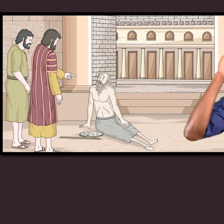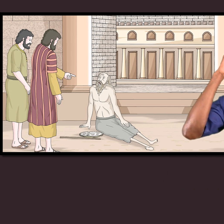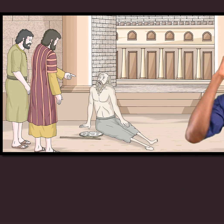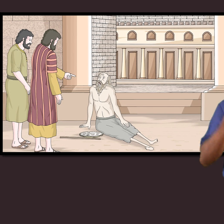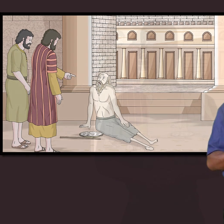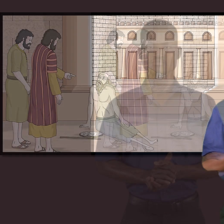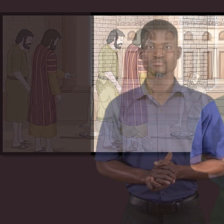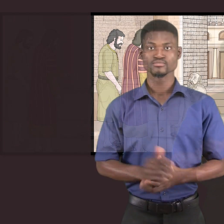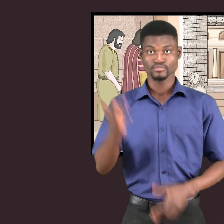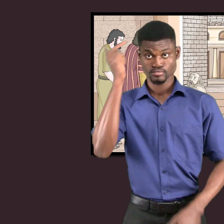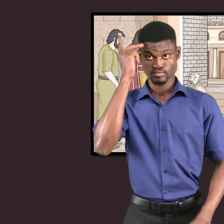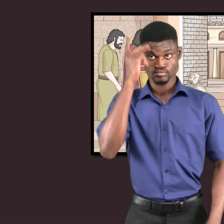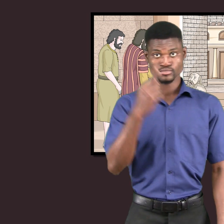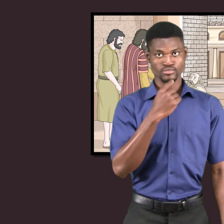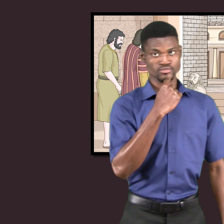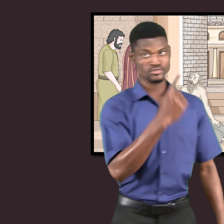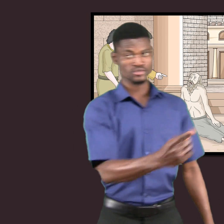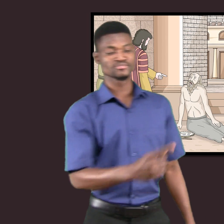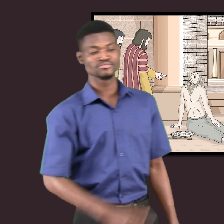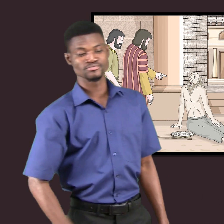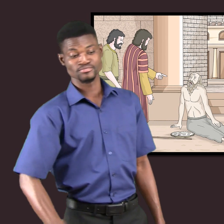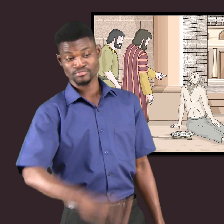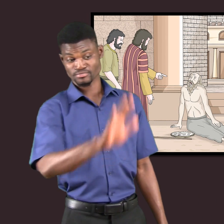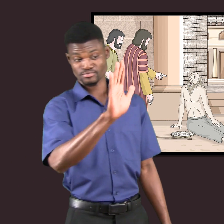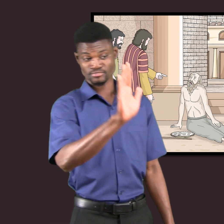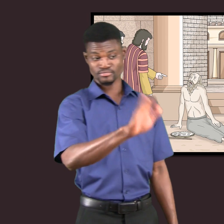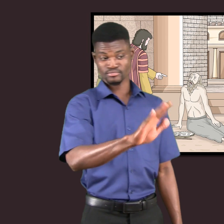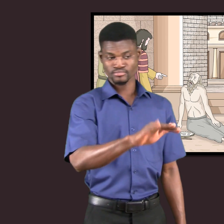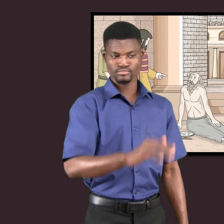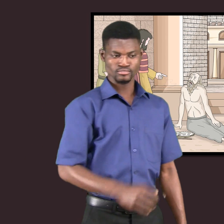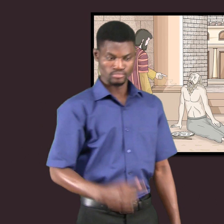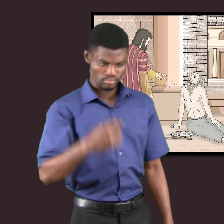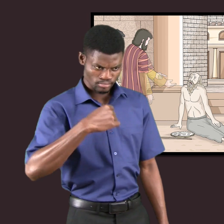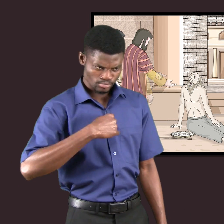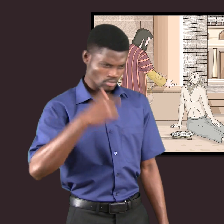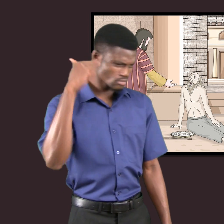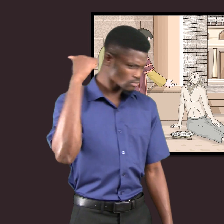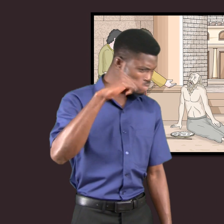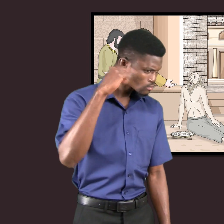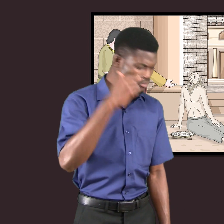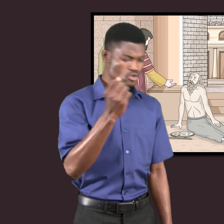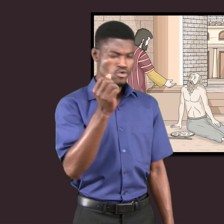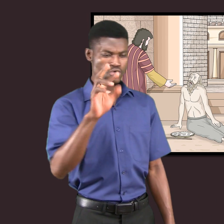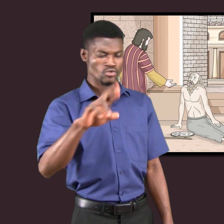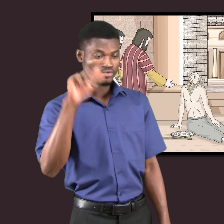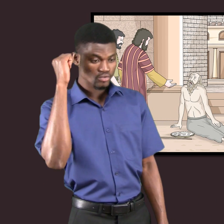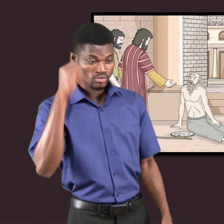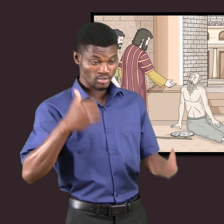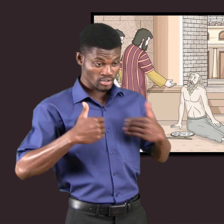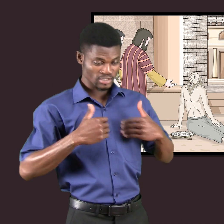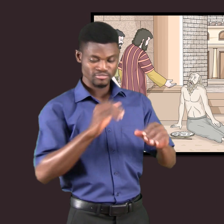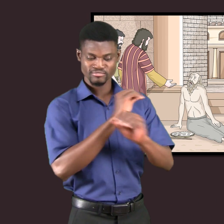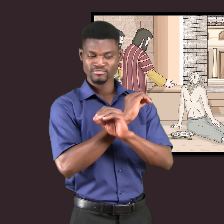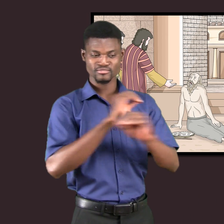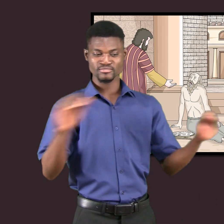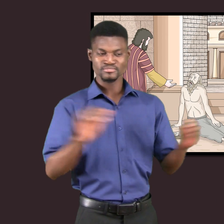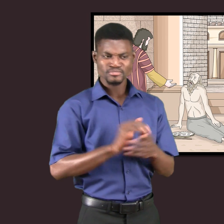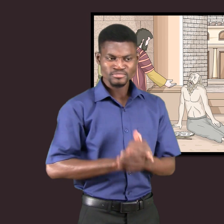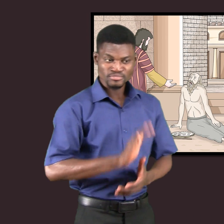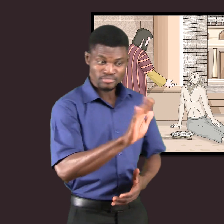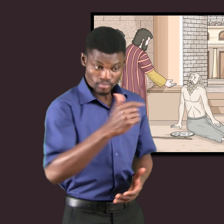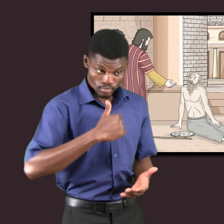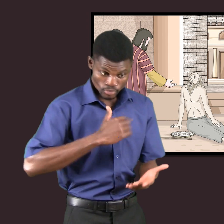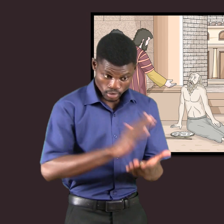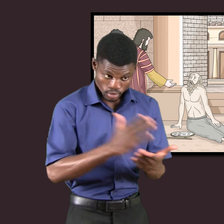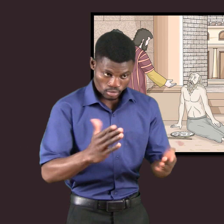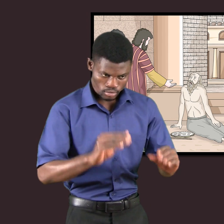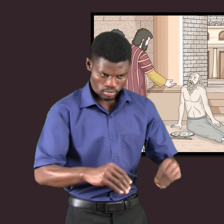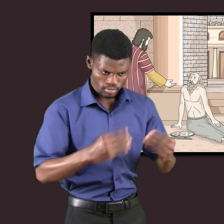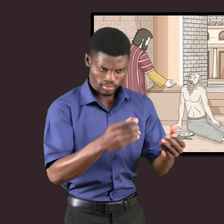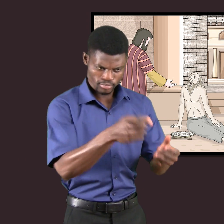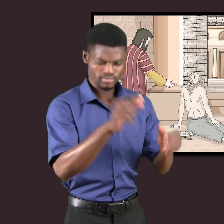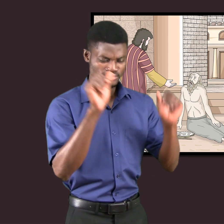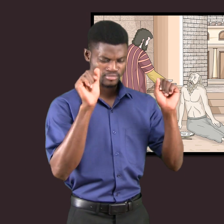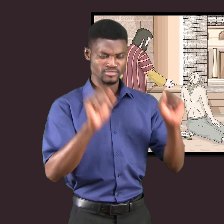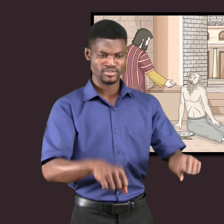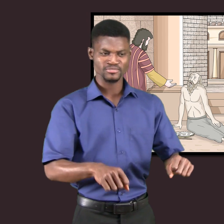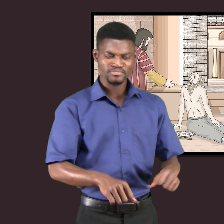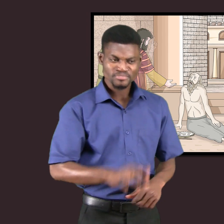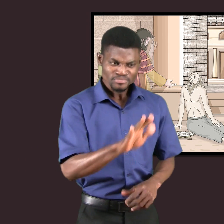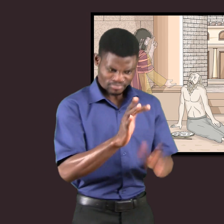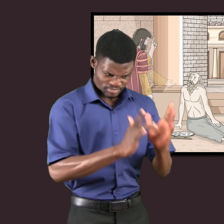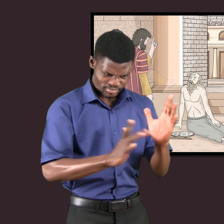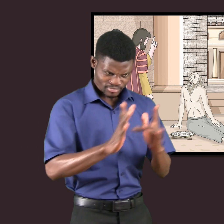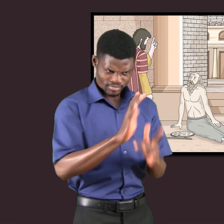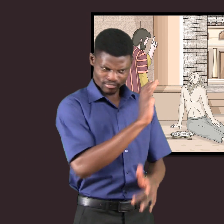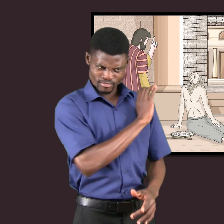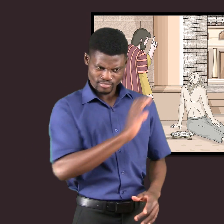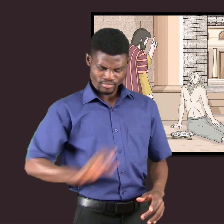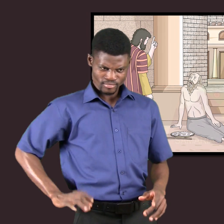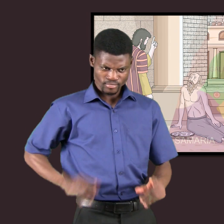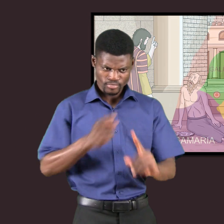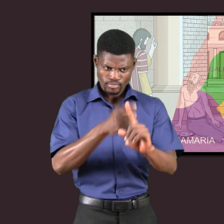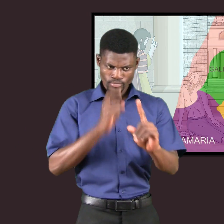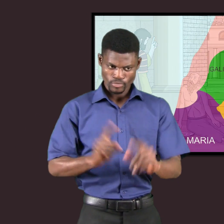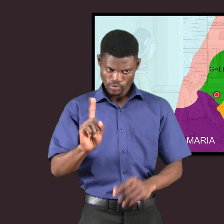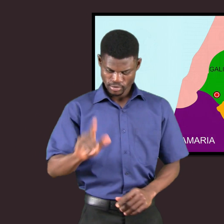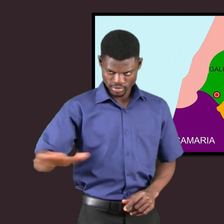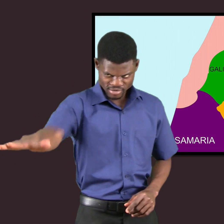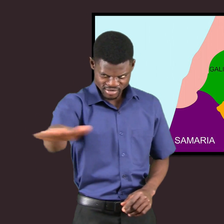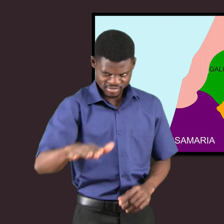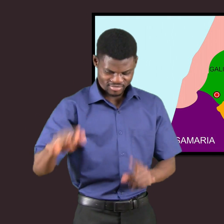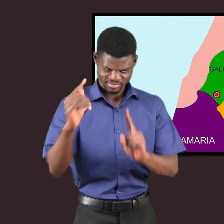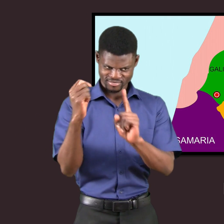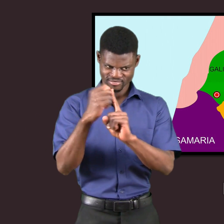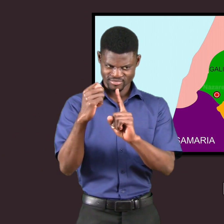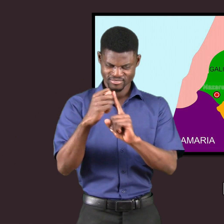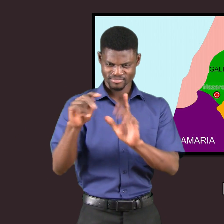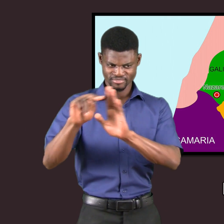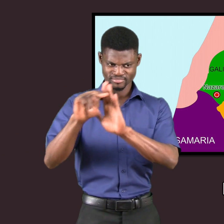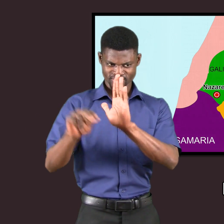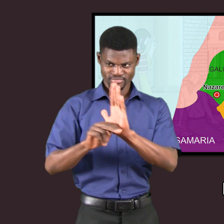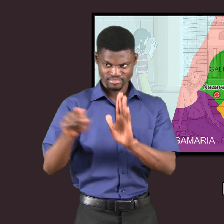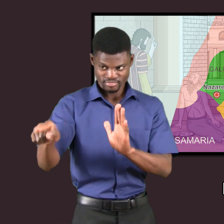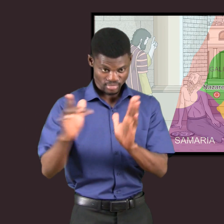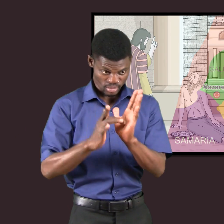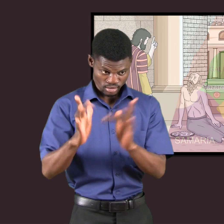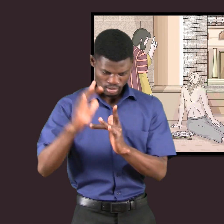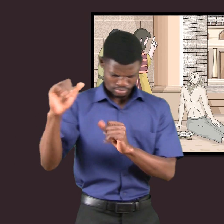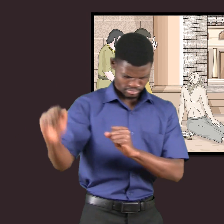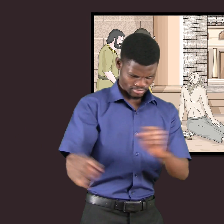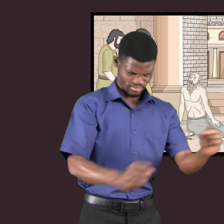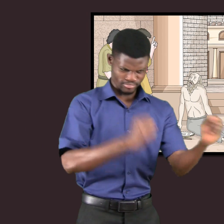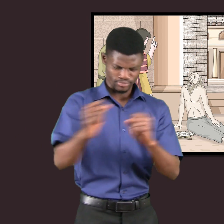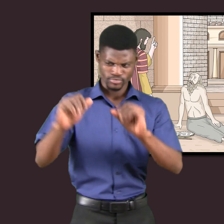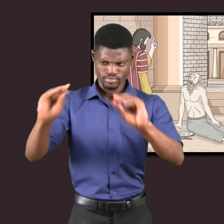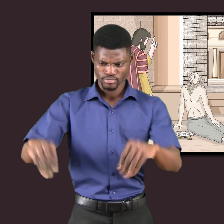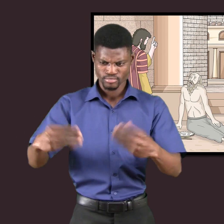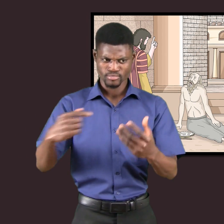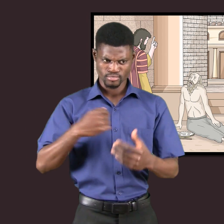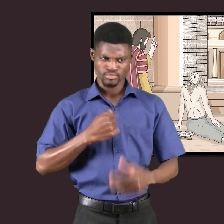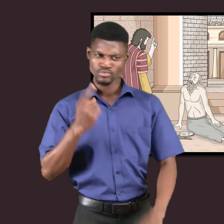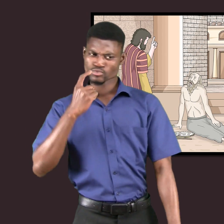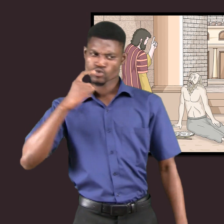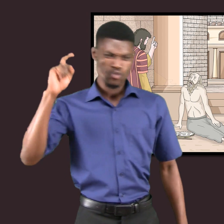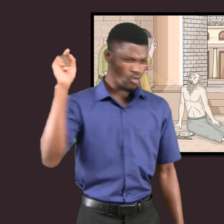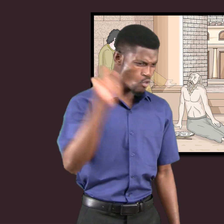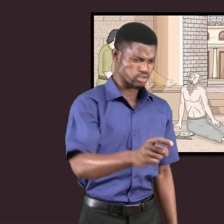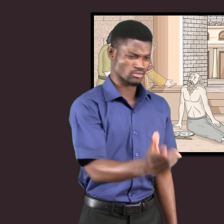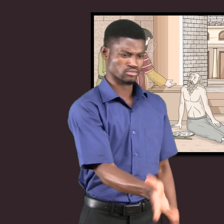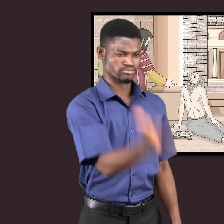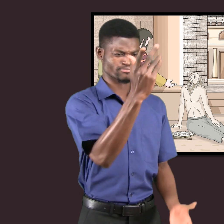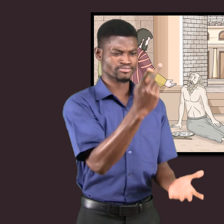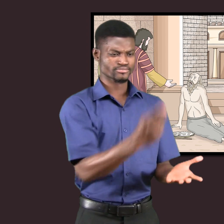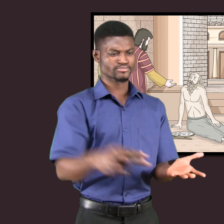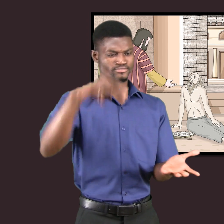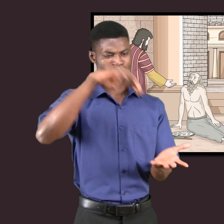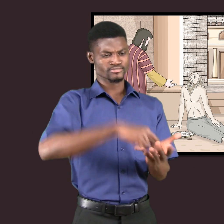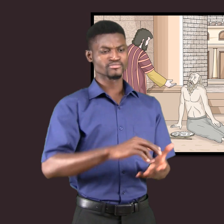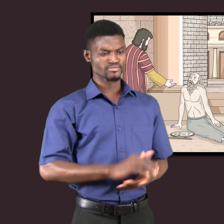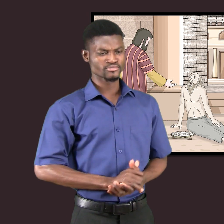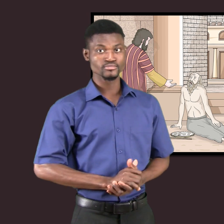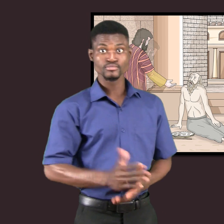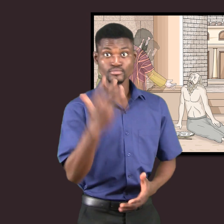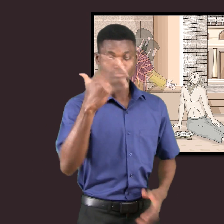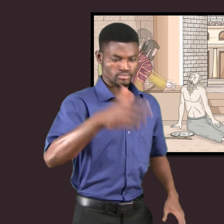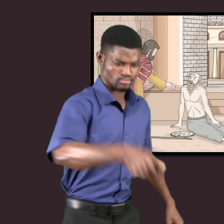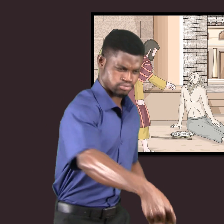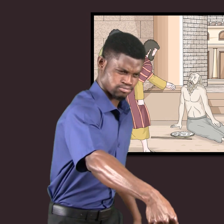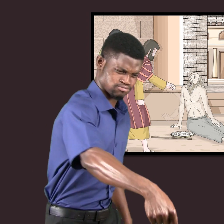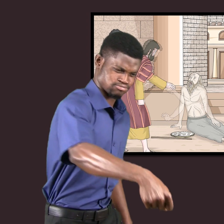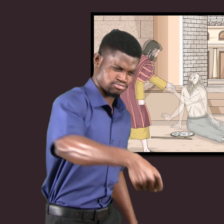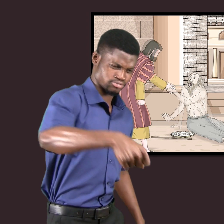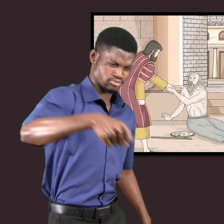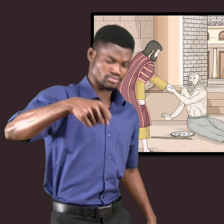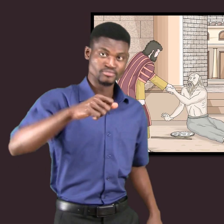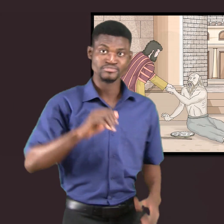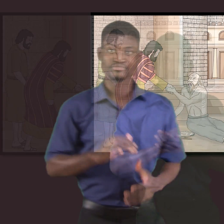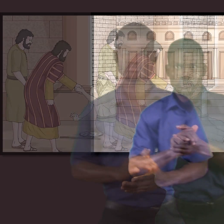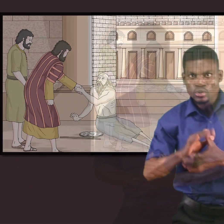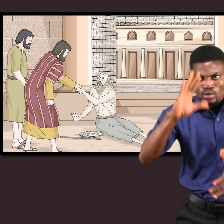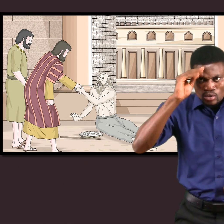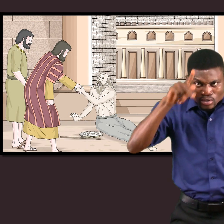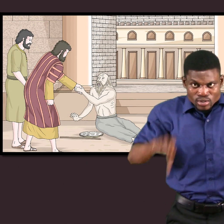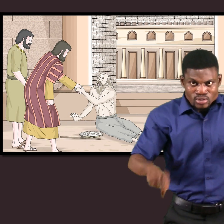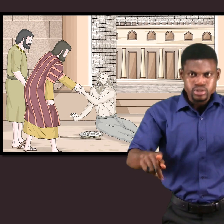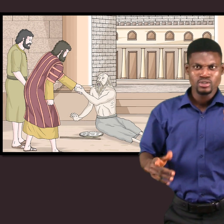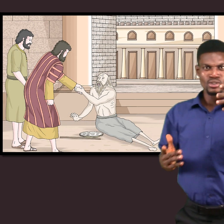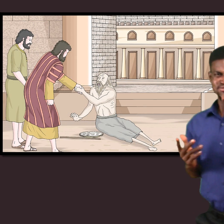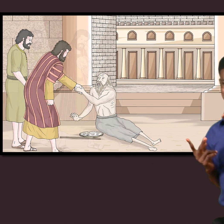But Peter said, “Silver or gold I do not have, but what I have I give you: In the name of Jesus Christ of Nazareth, get up and walk!”